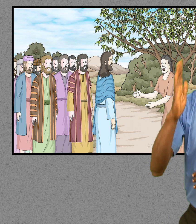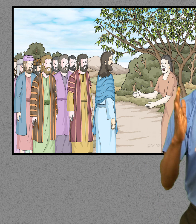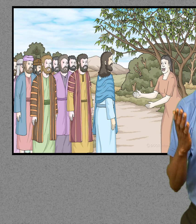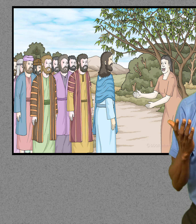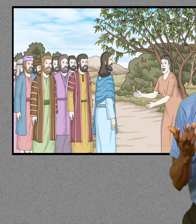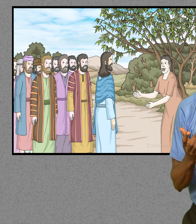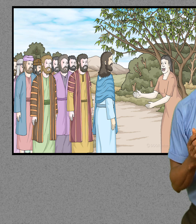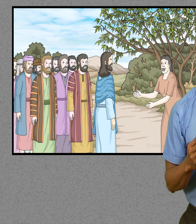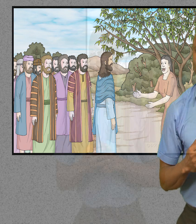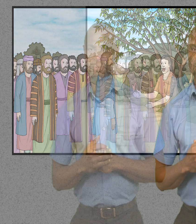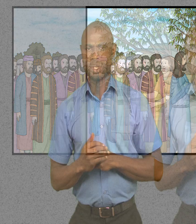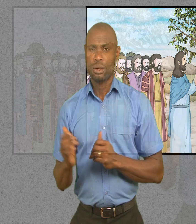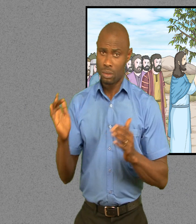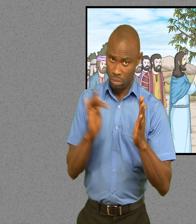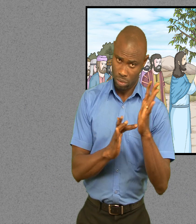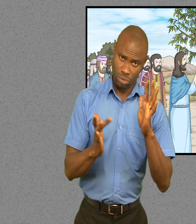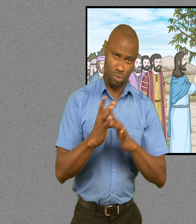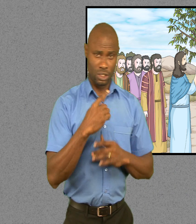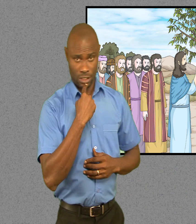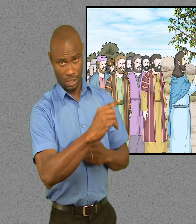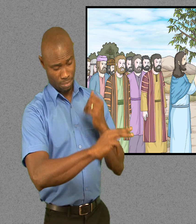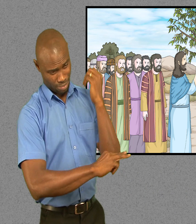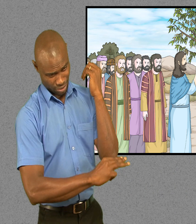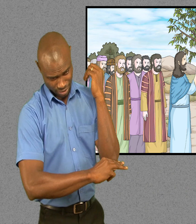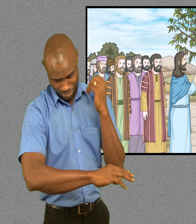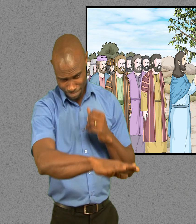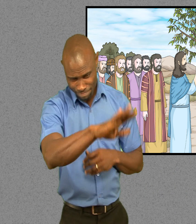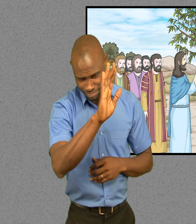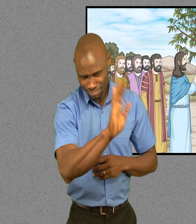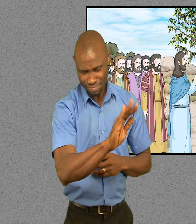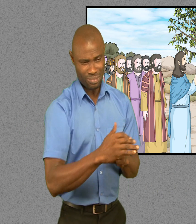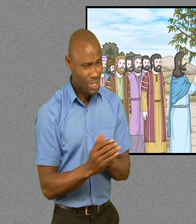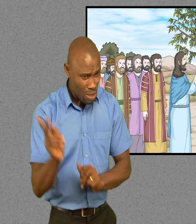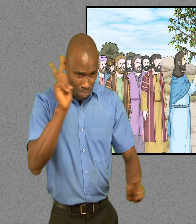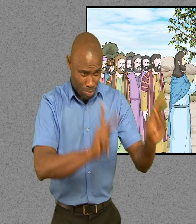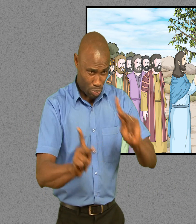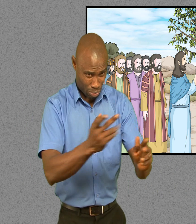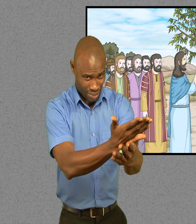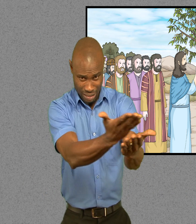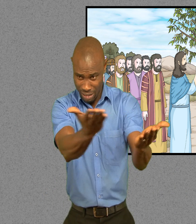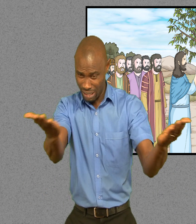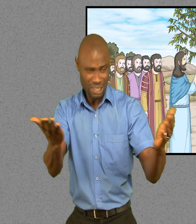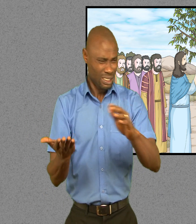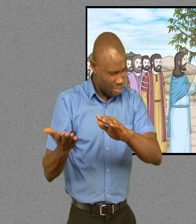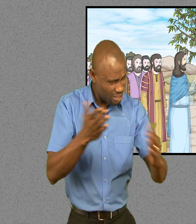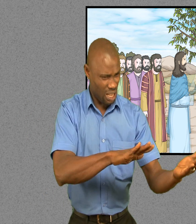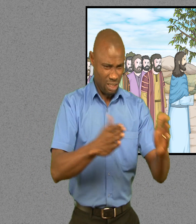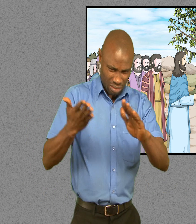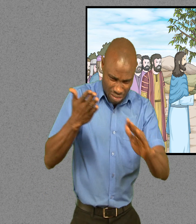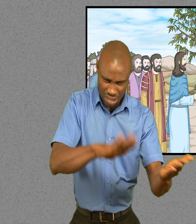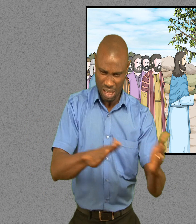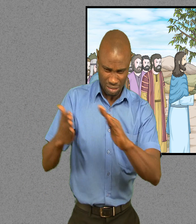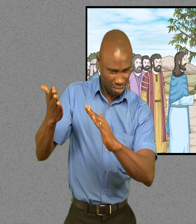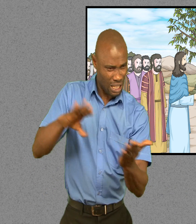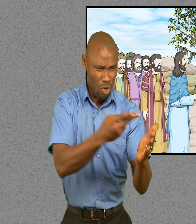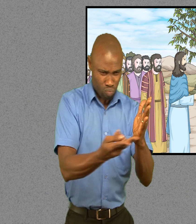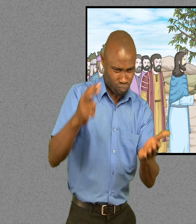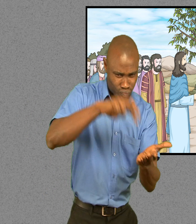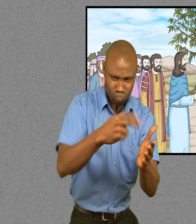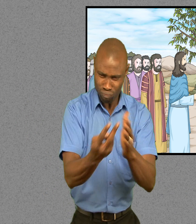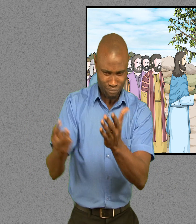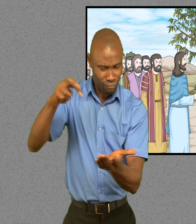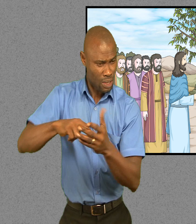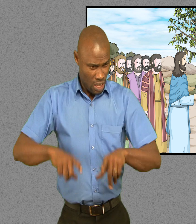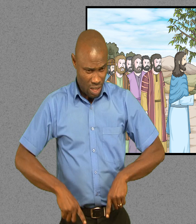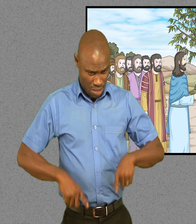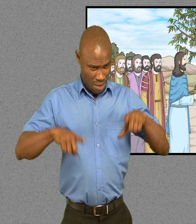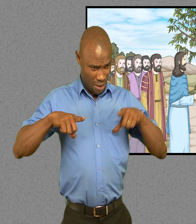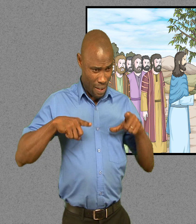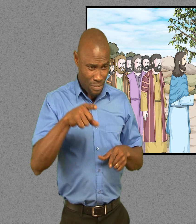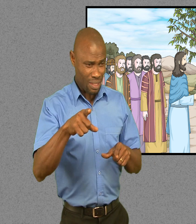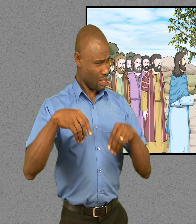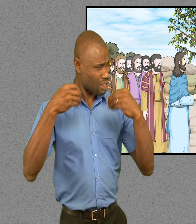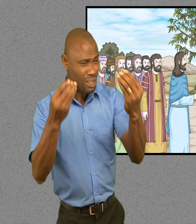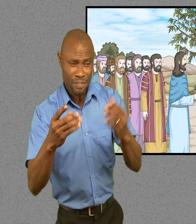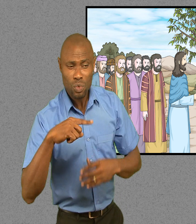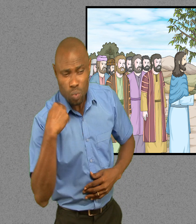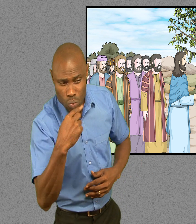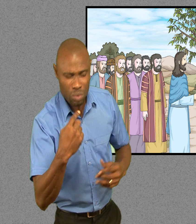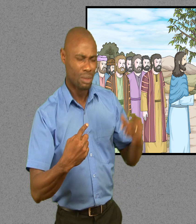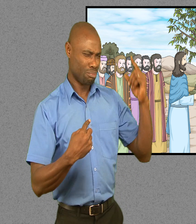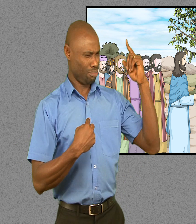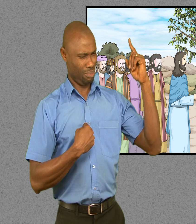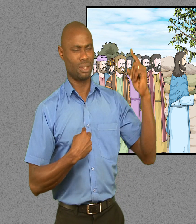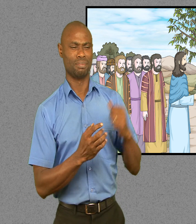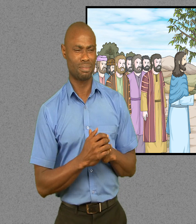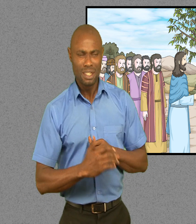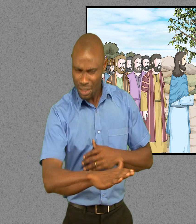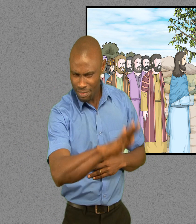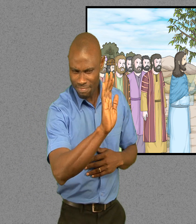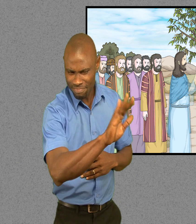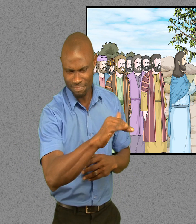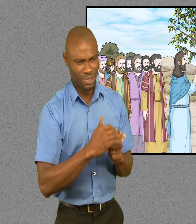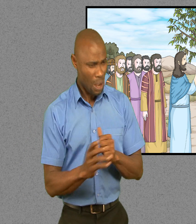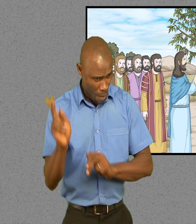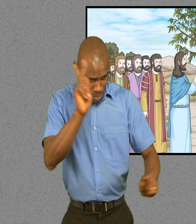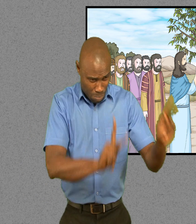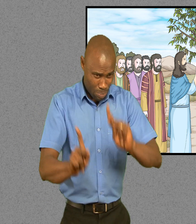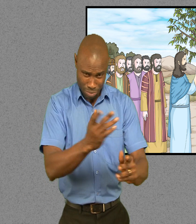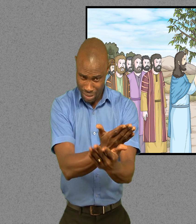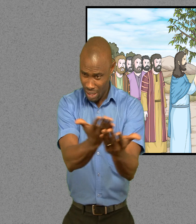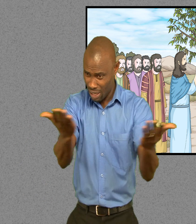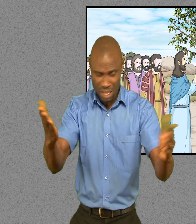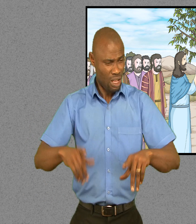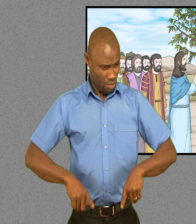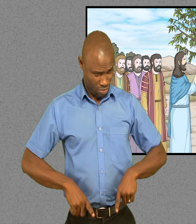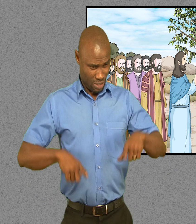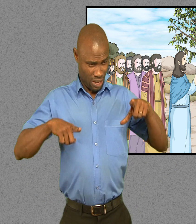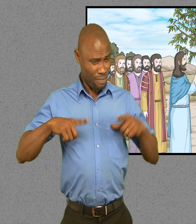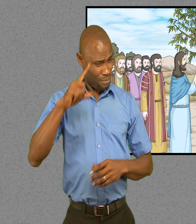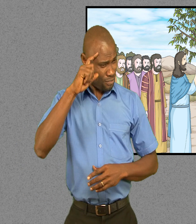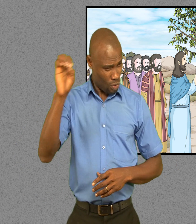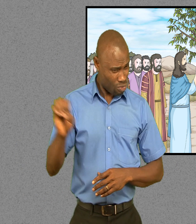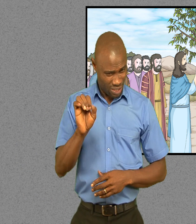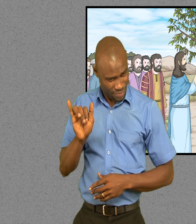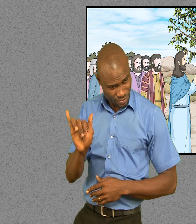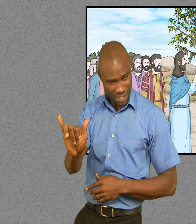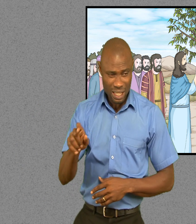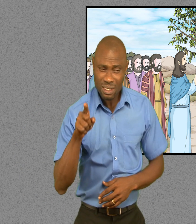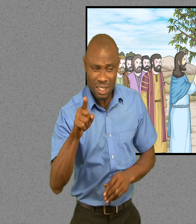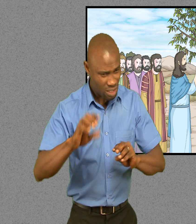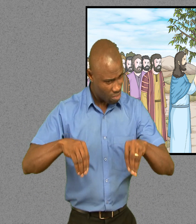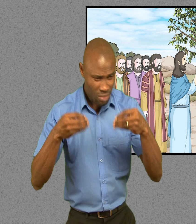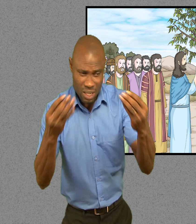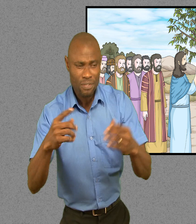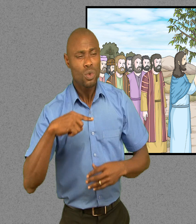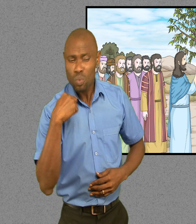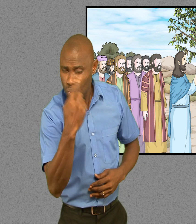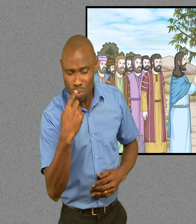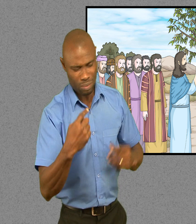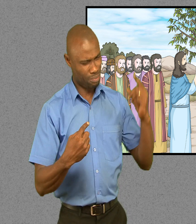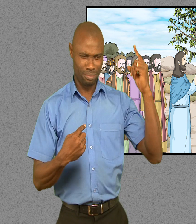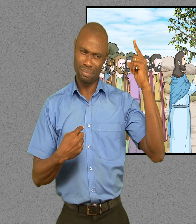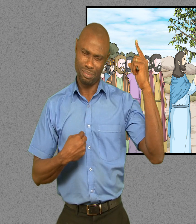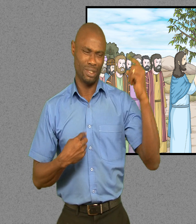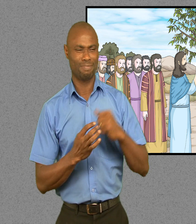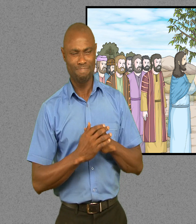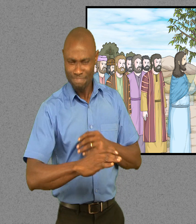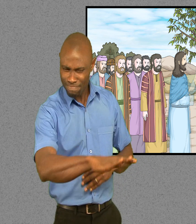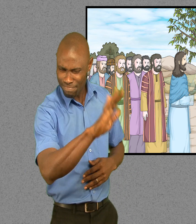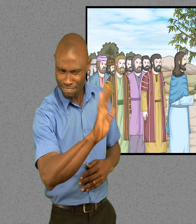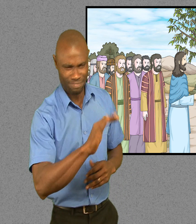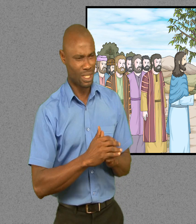Jesus said to her, “I am the resurrection and the life.